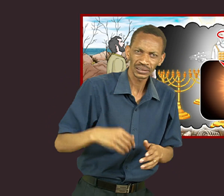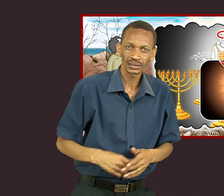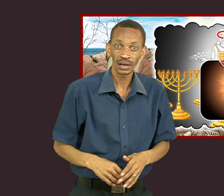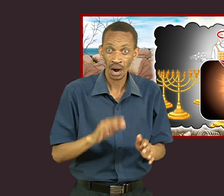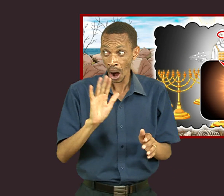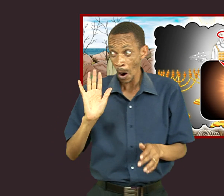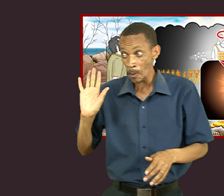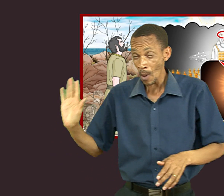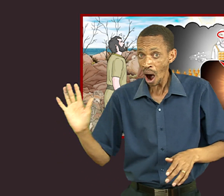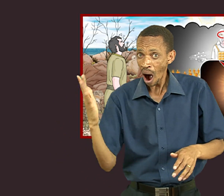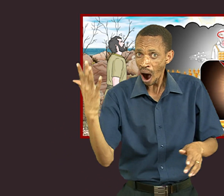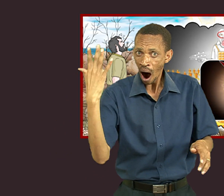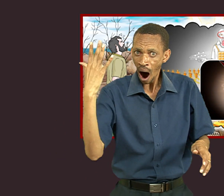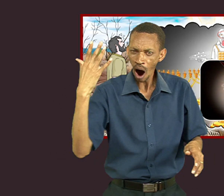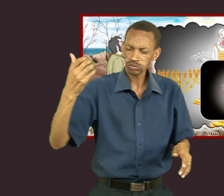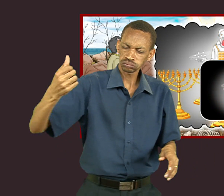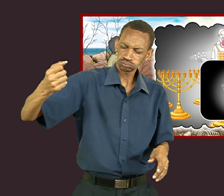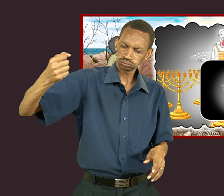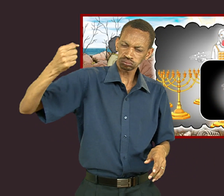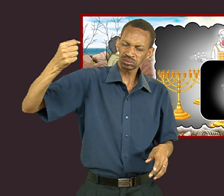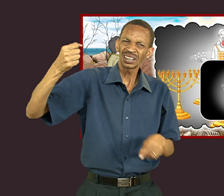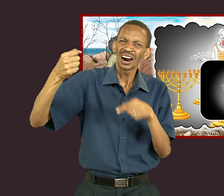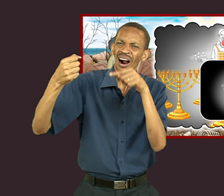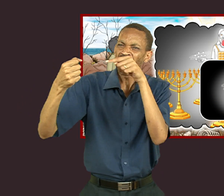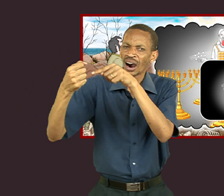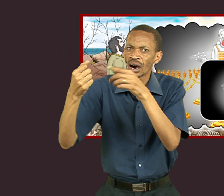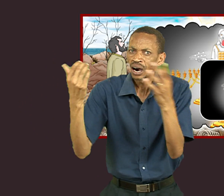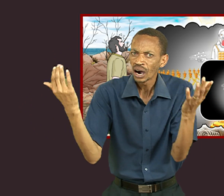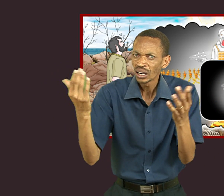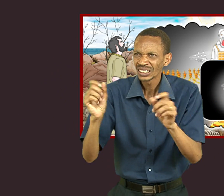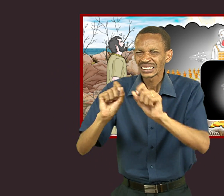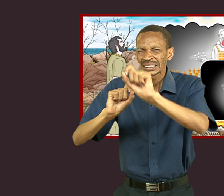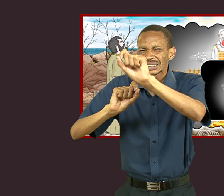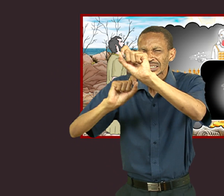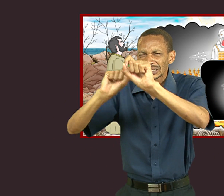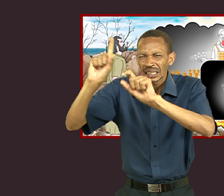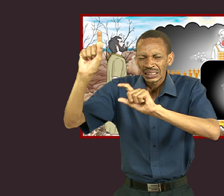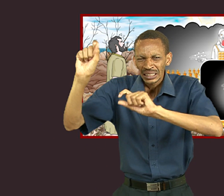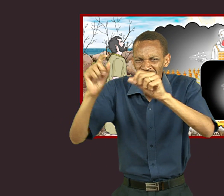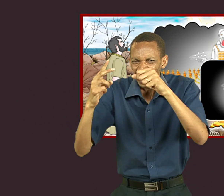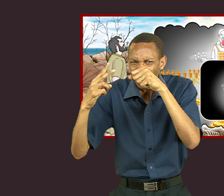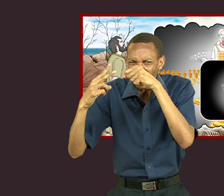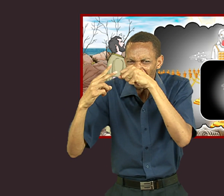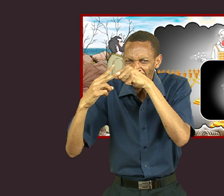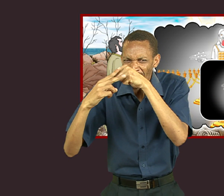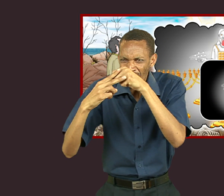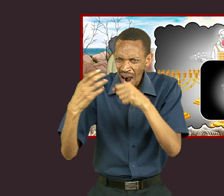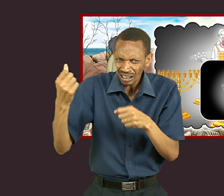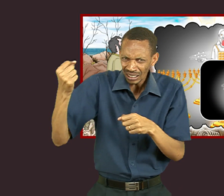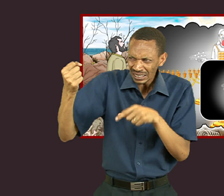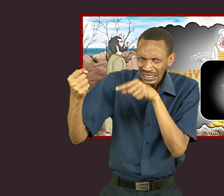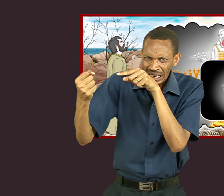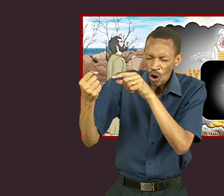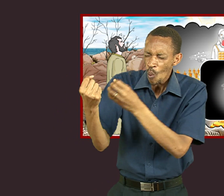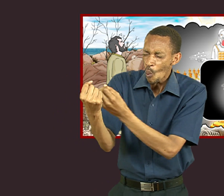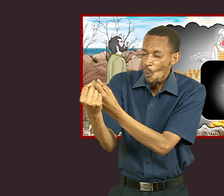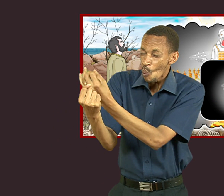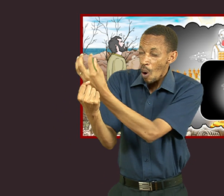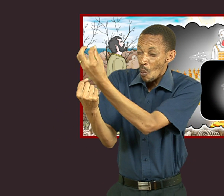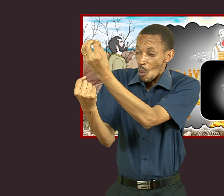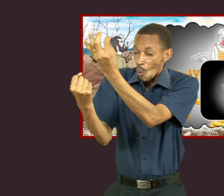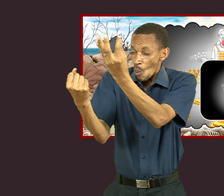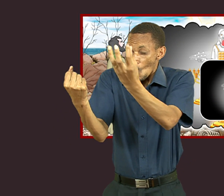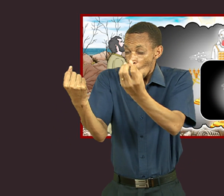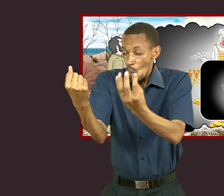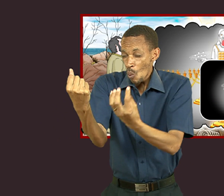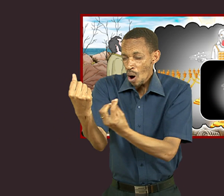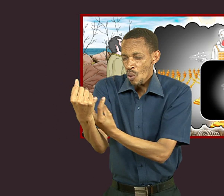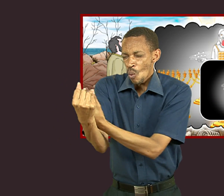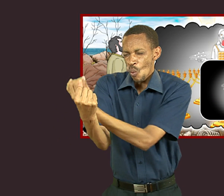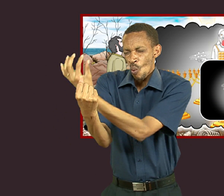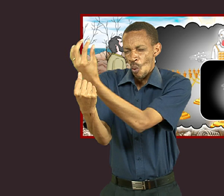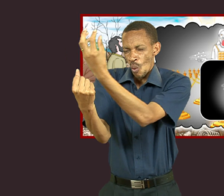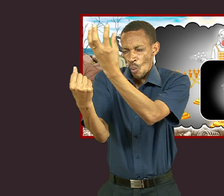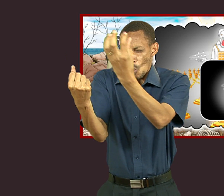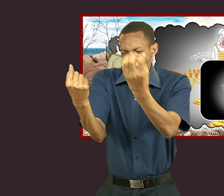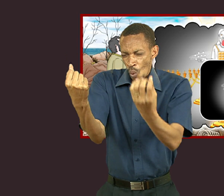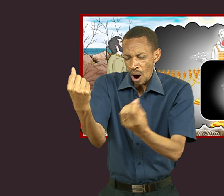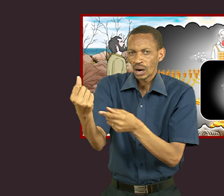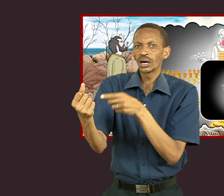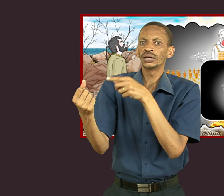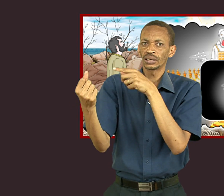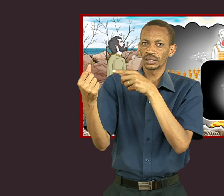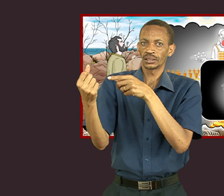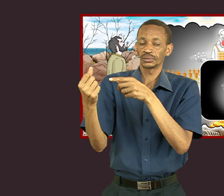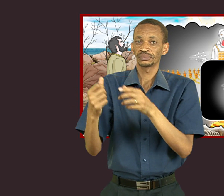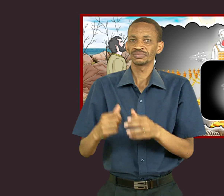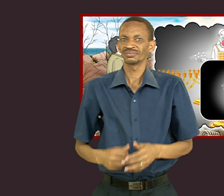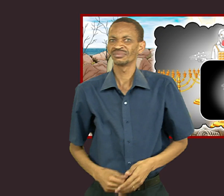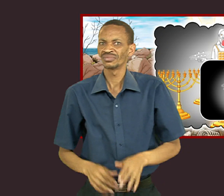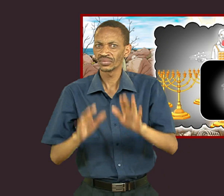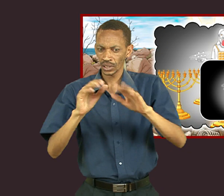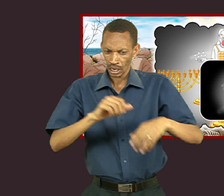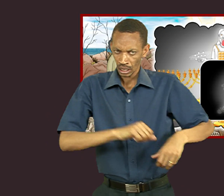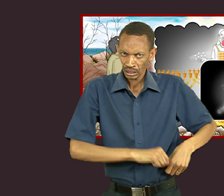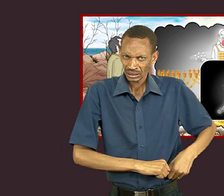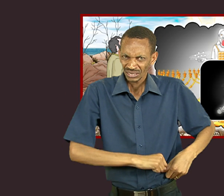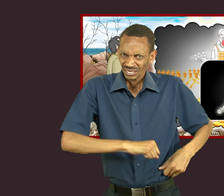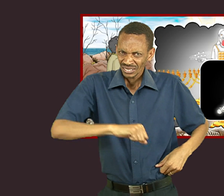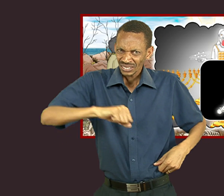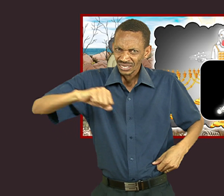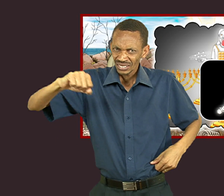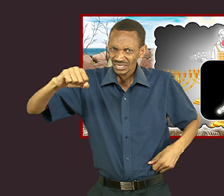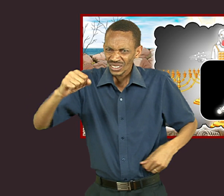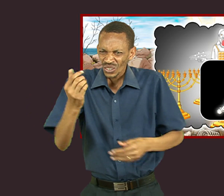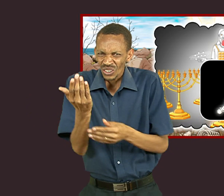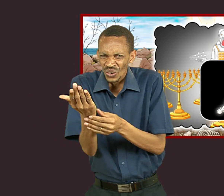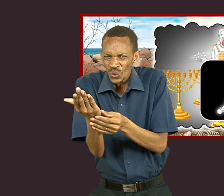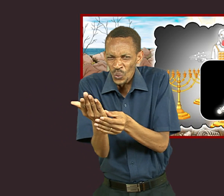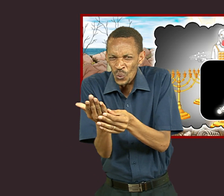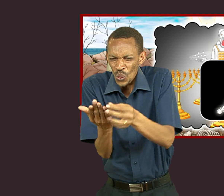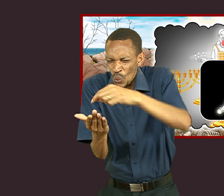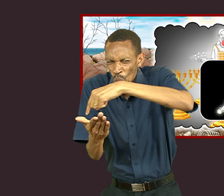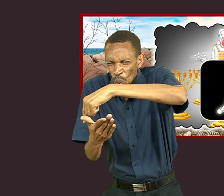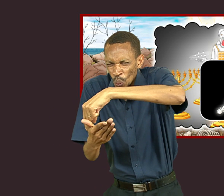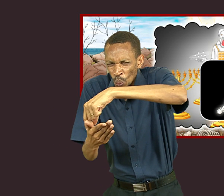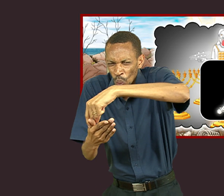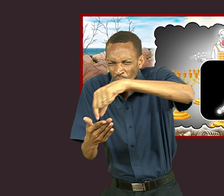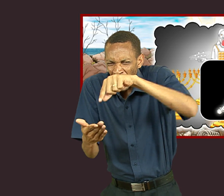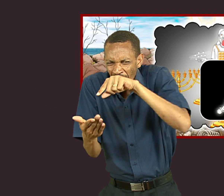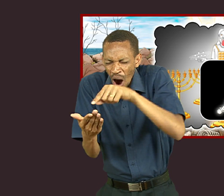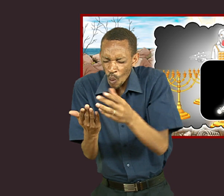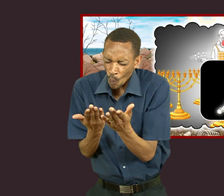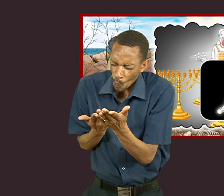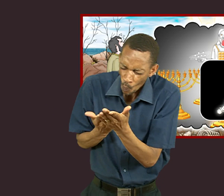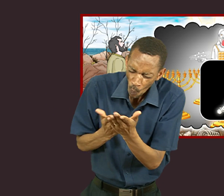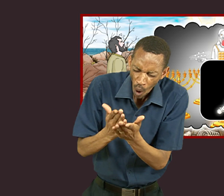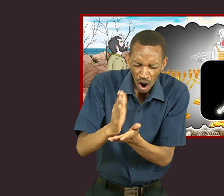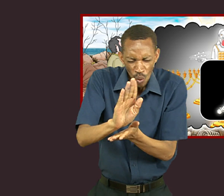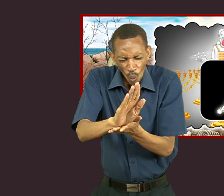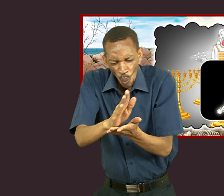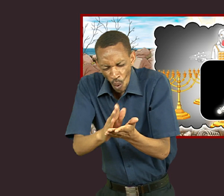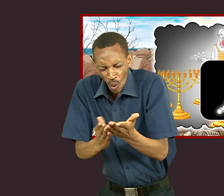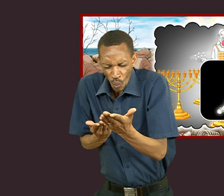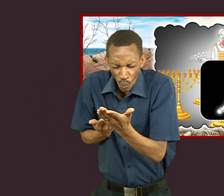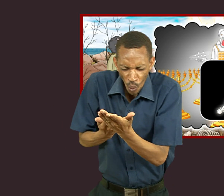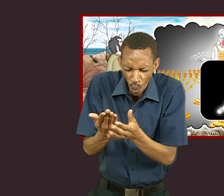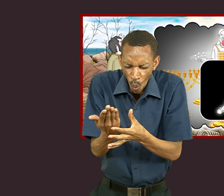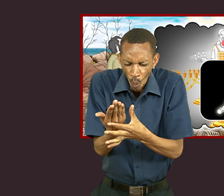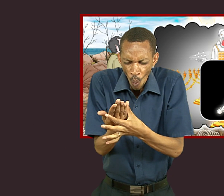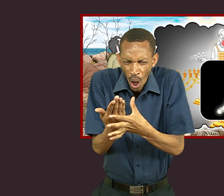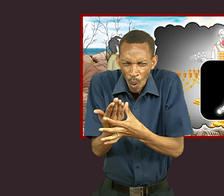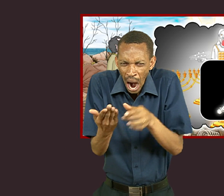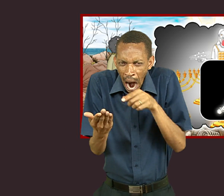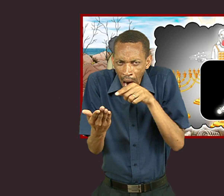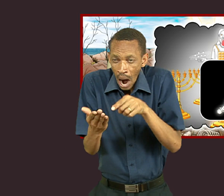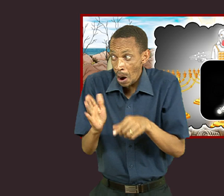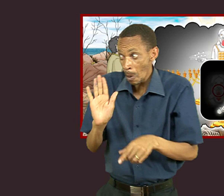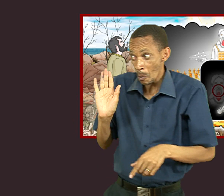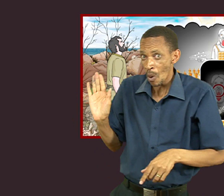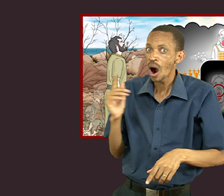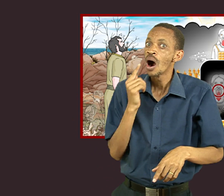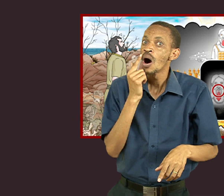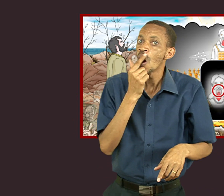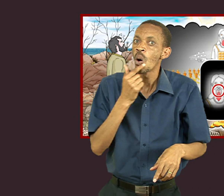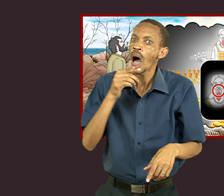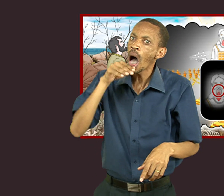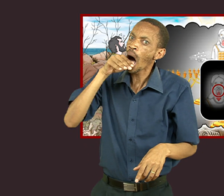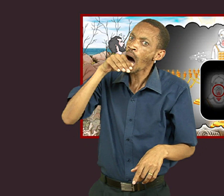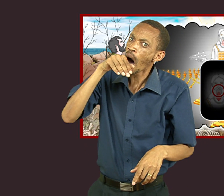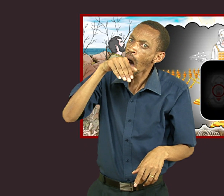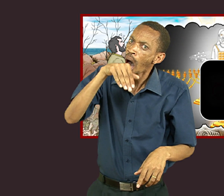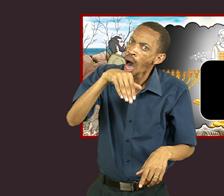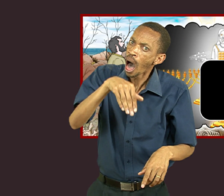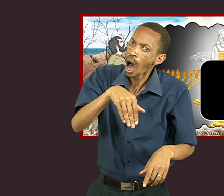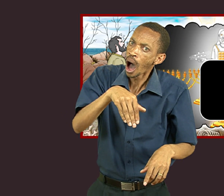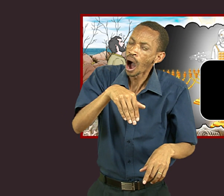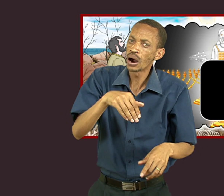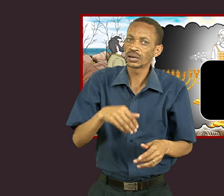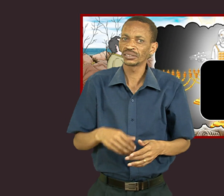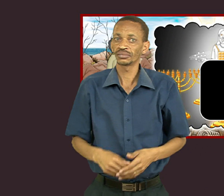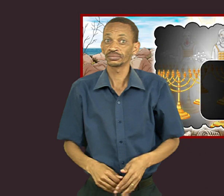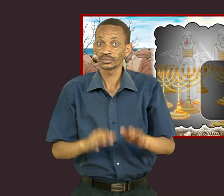He held in His right hand seven stars, and a sharp double-edged sword came from His mouth.